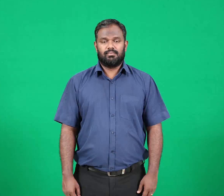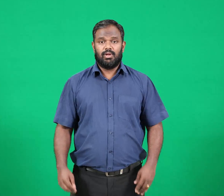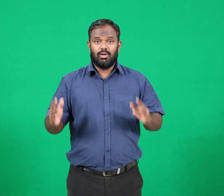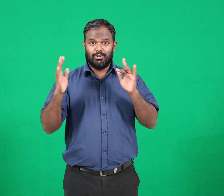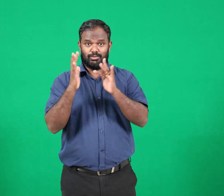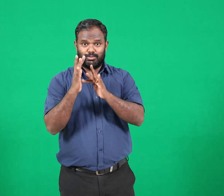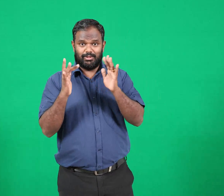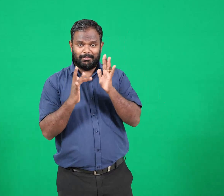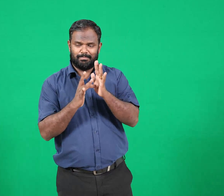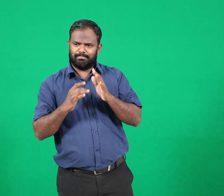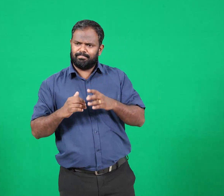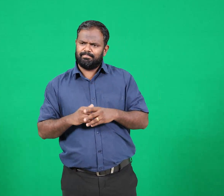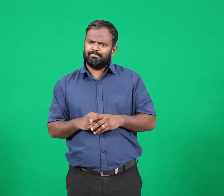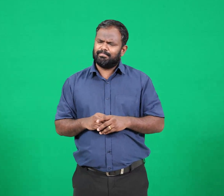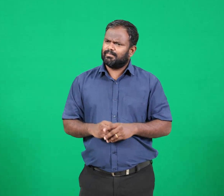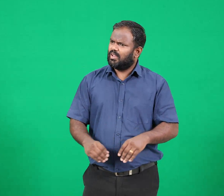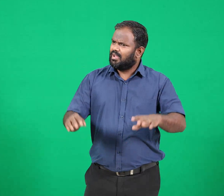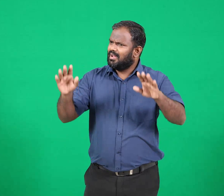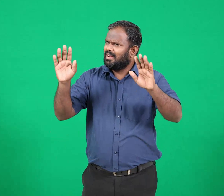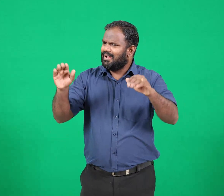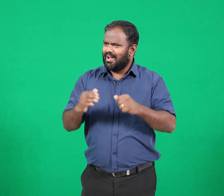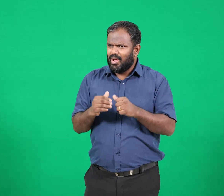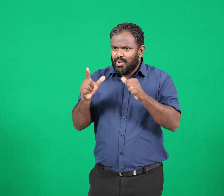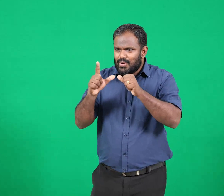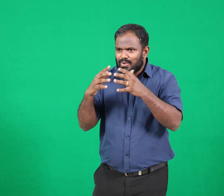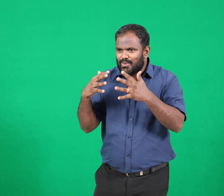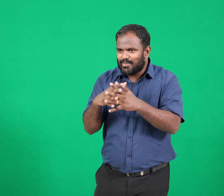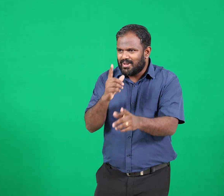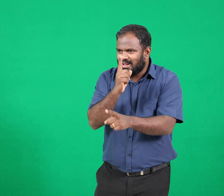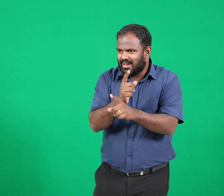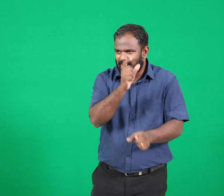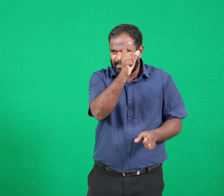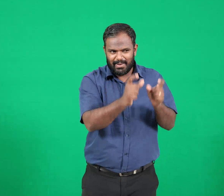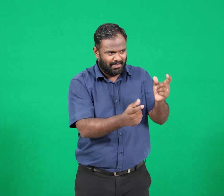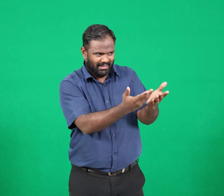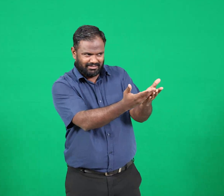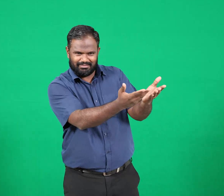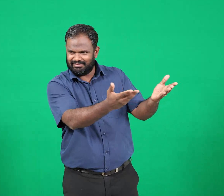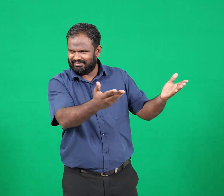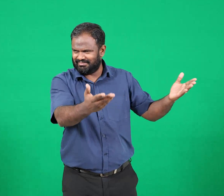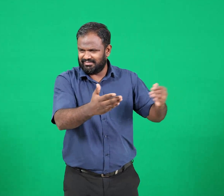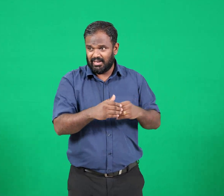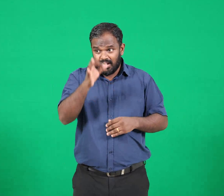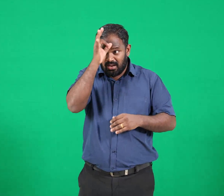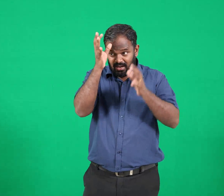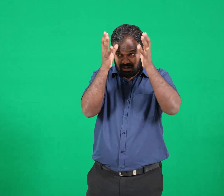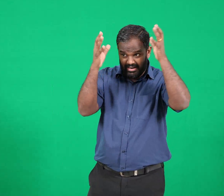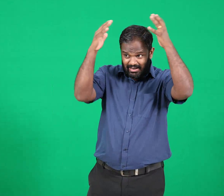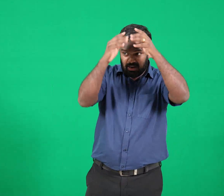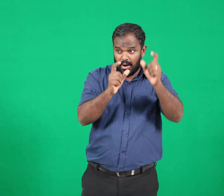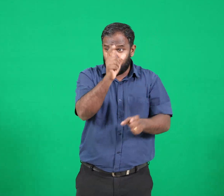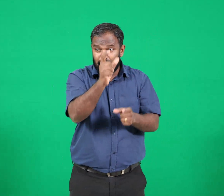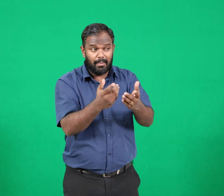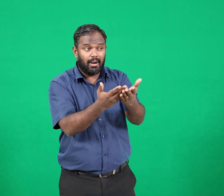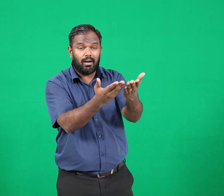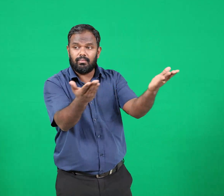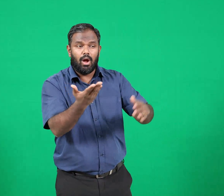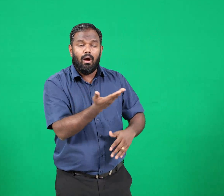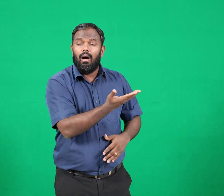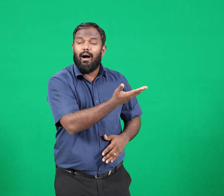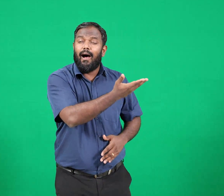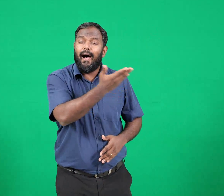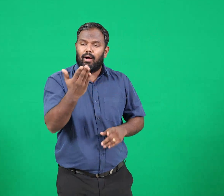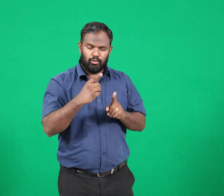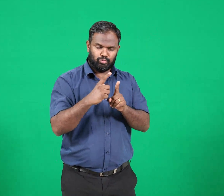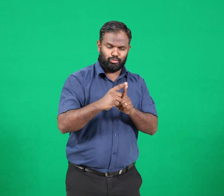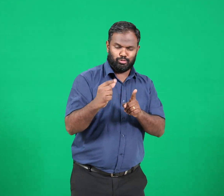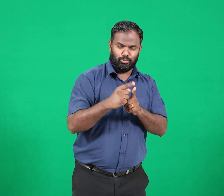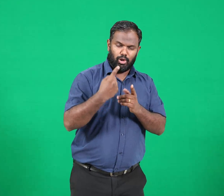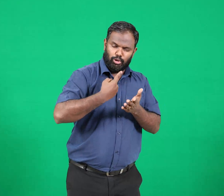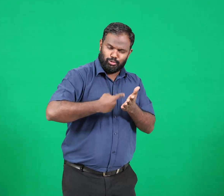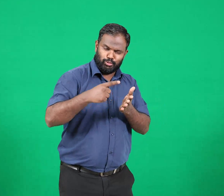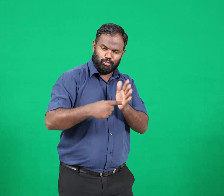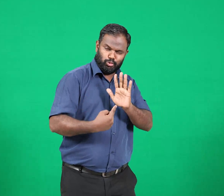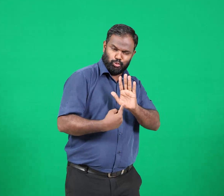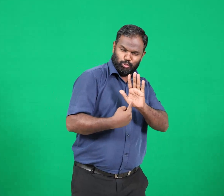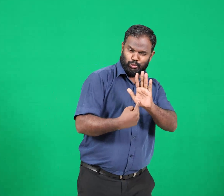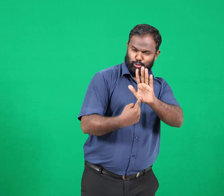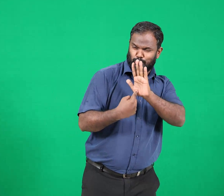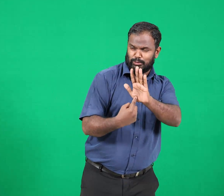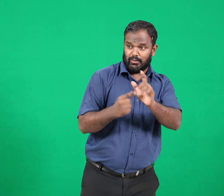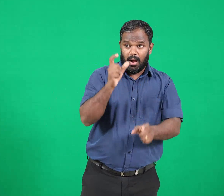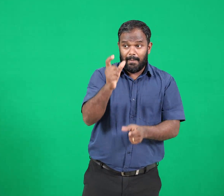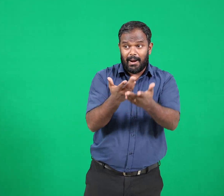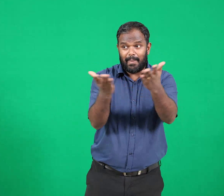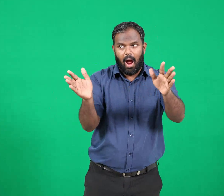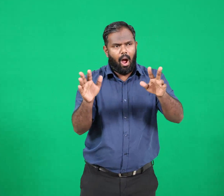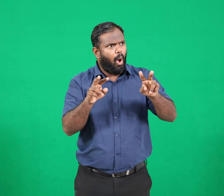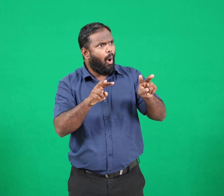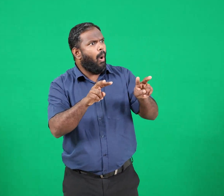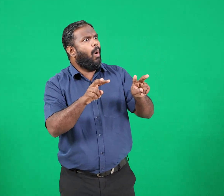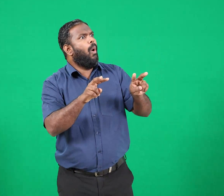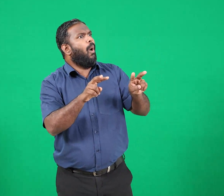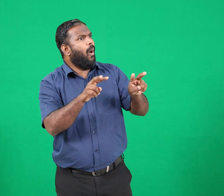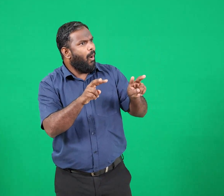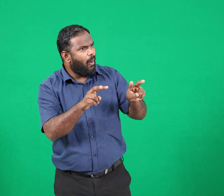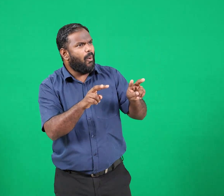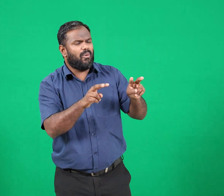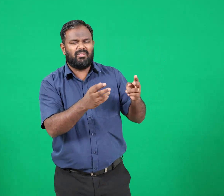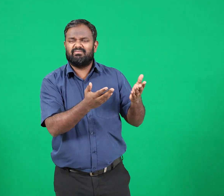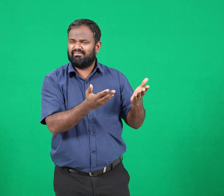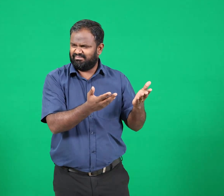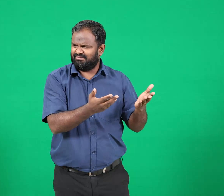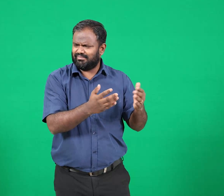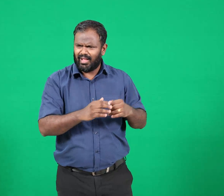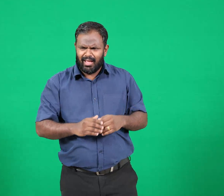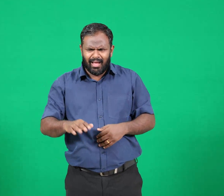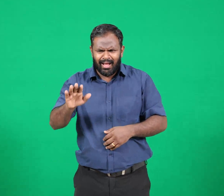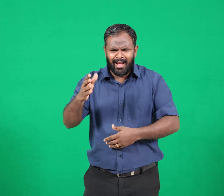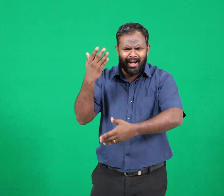All their deeds are done for men to see.